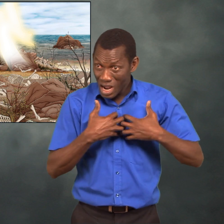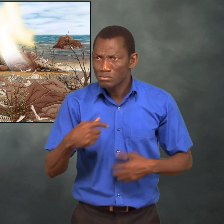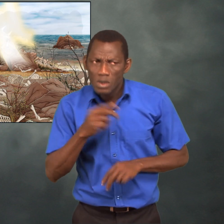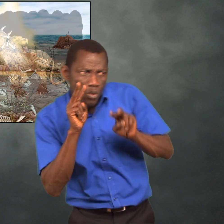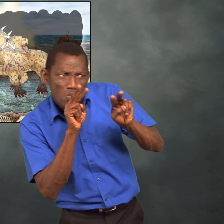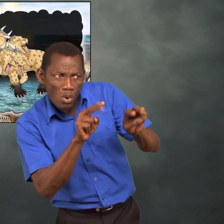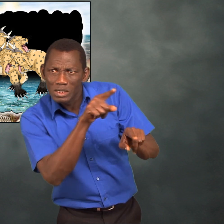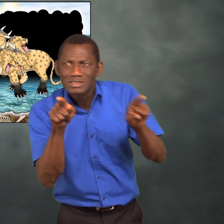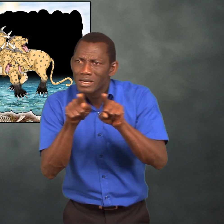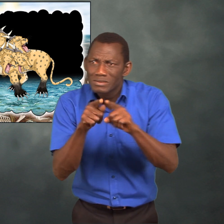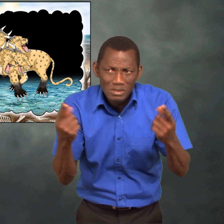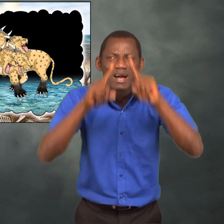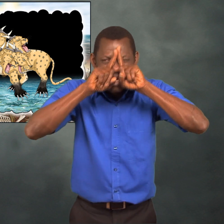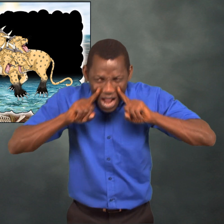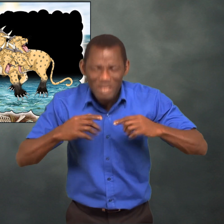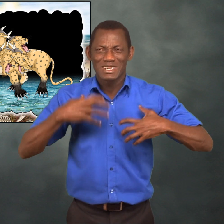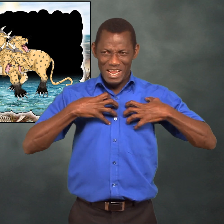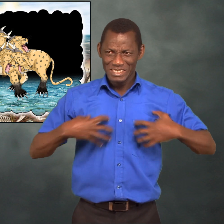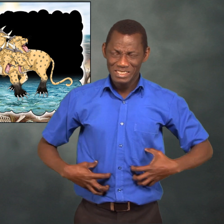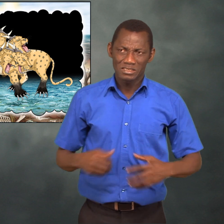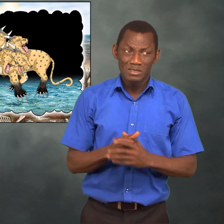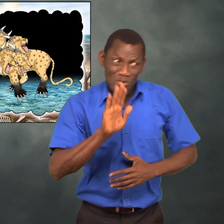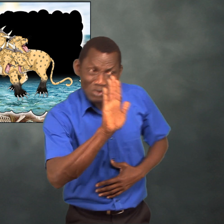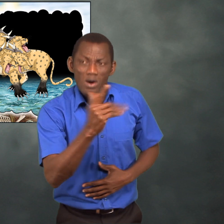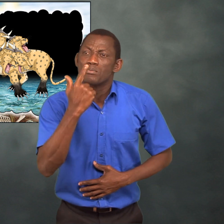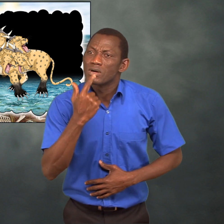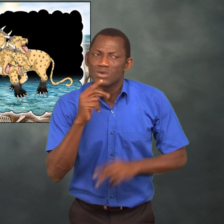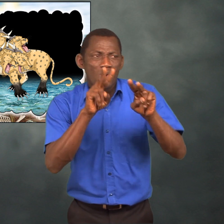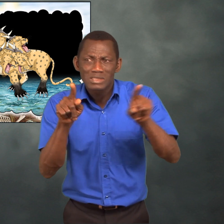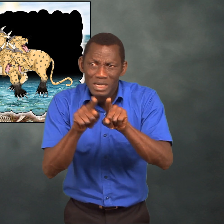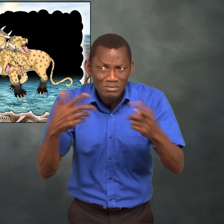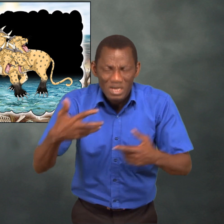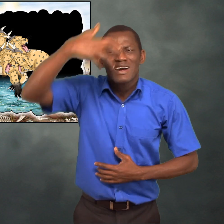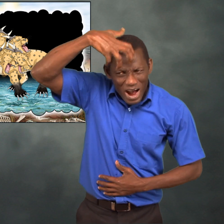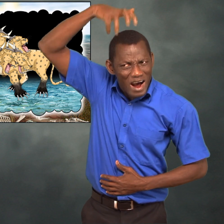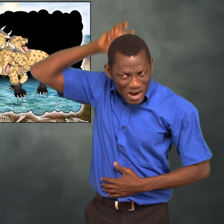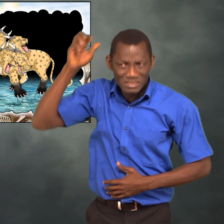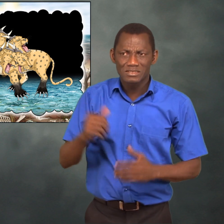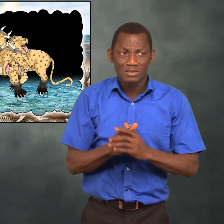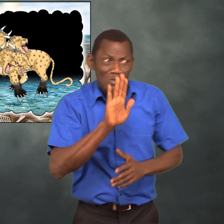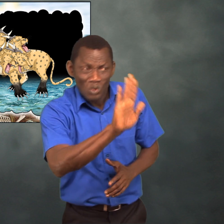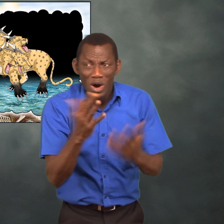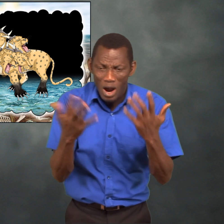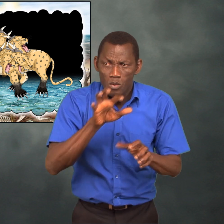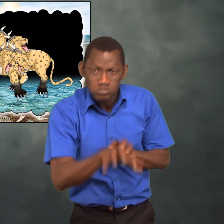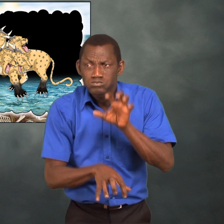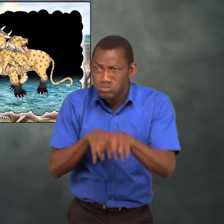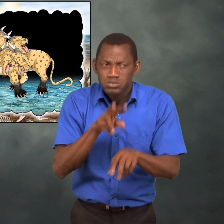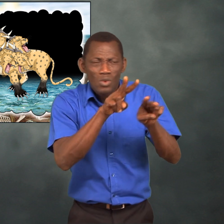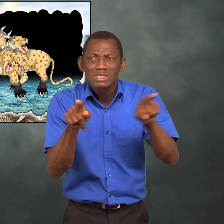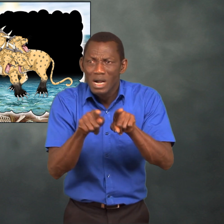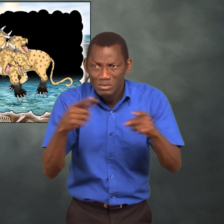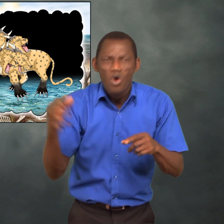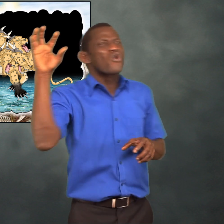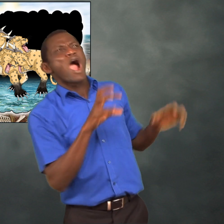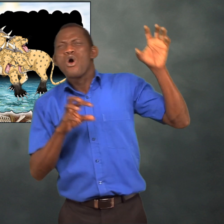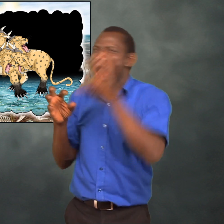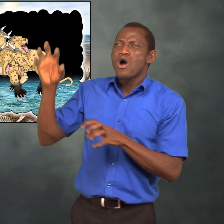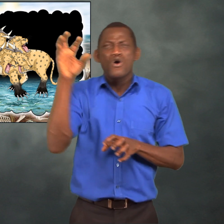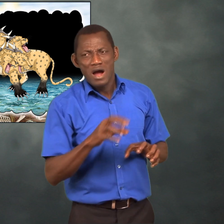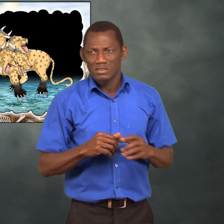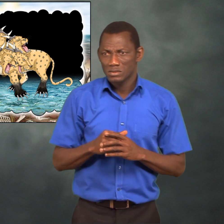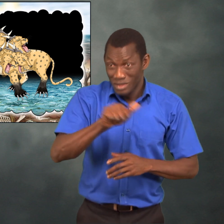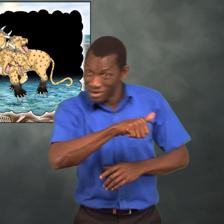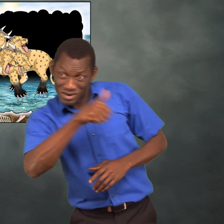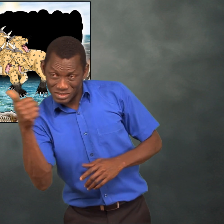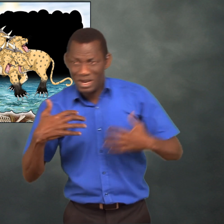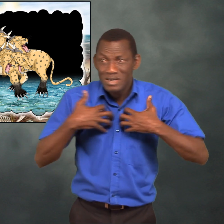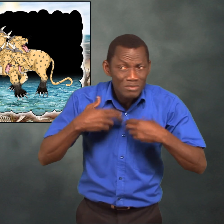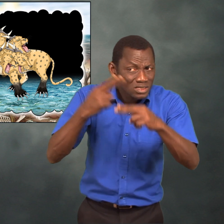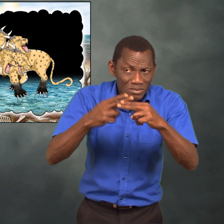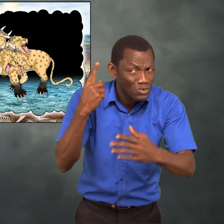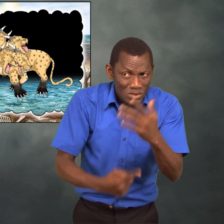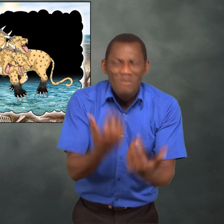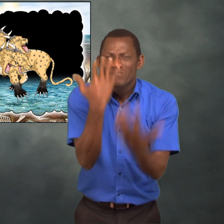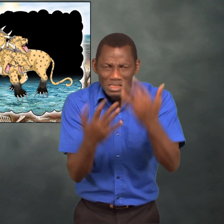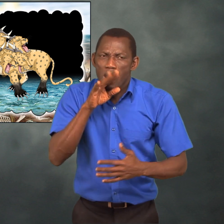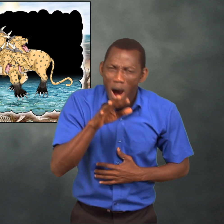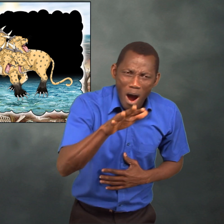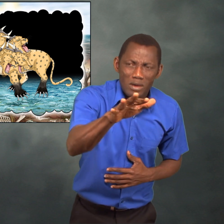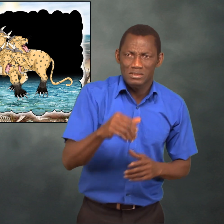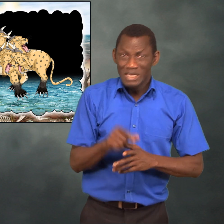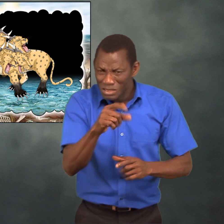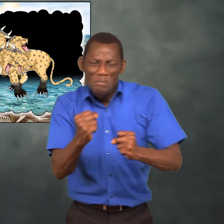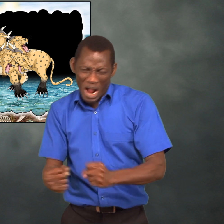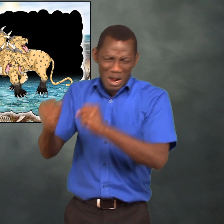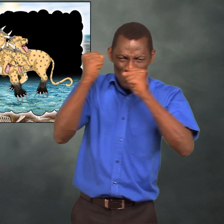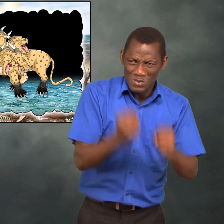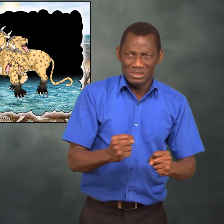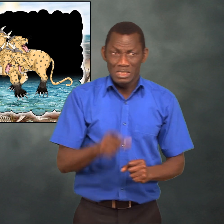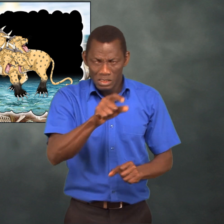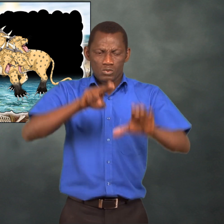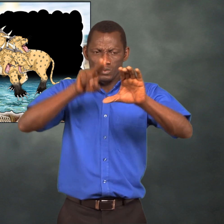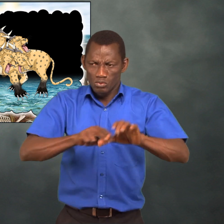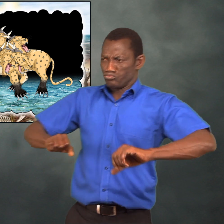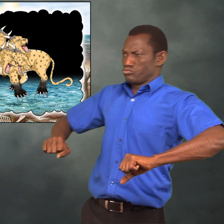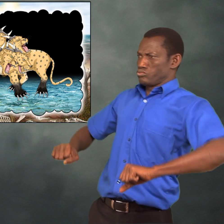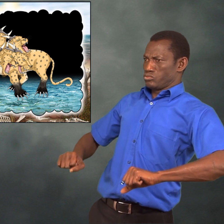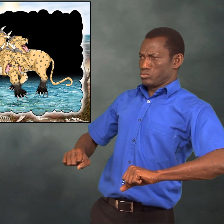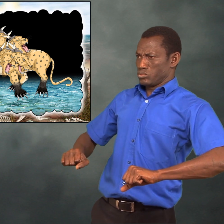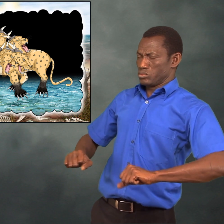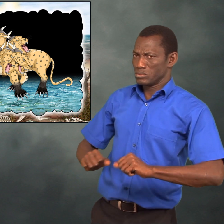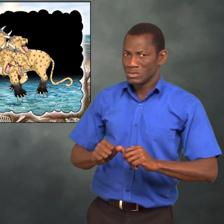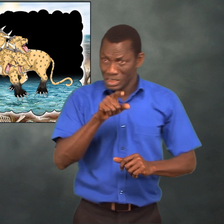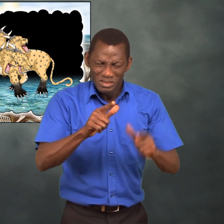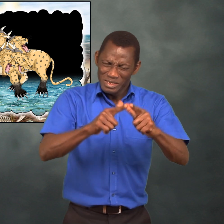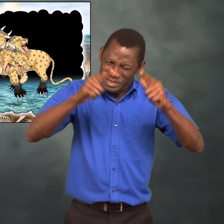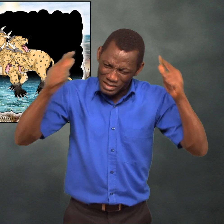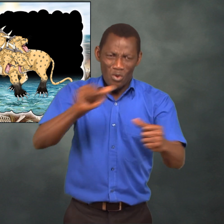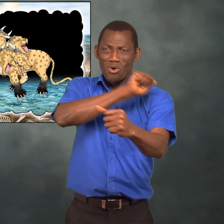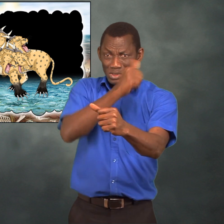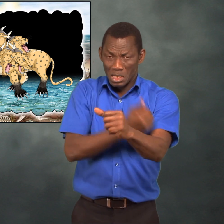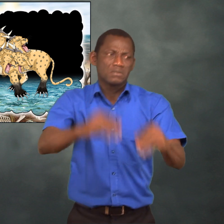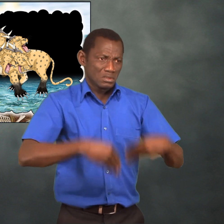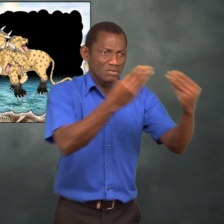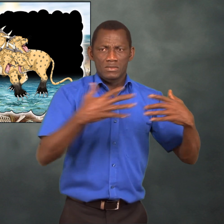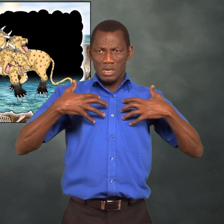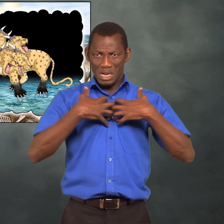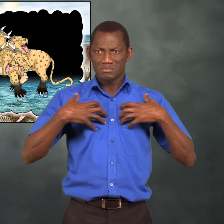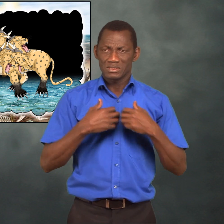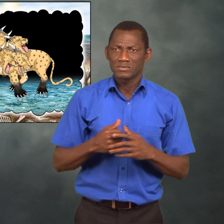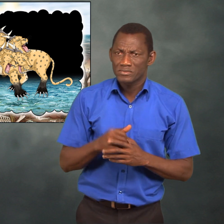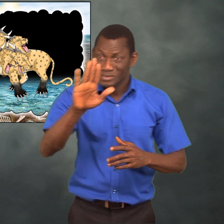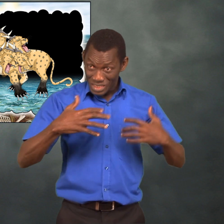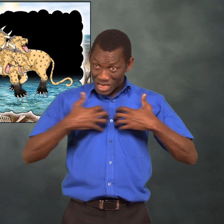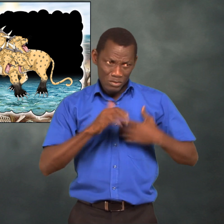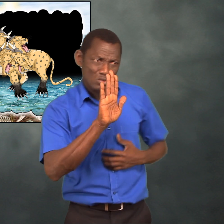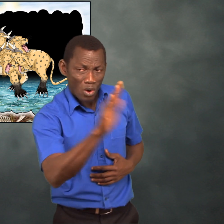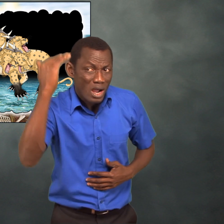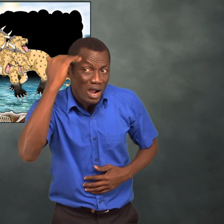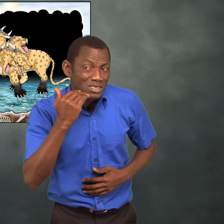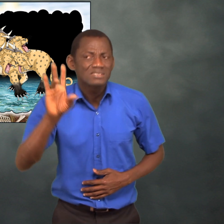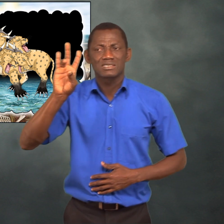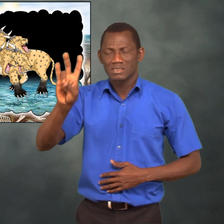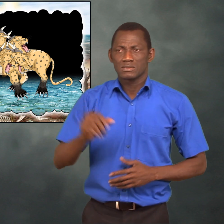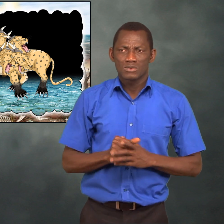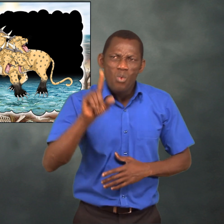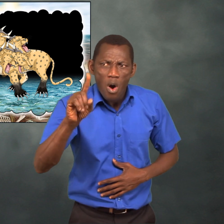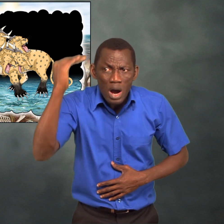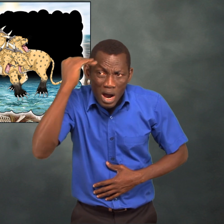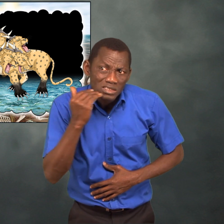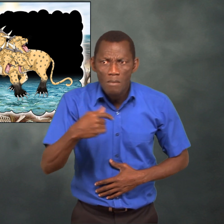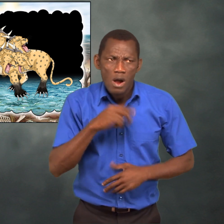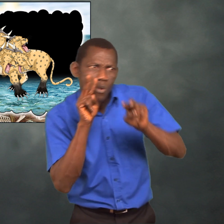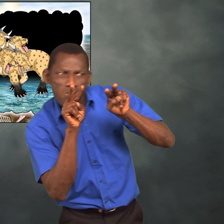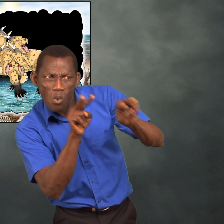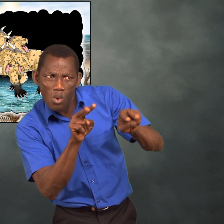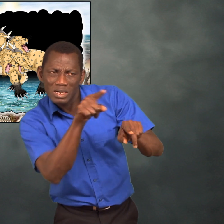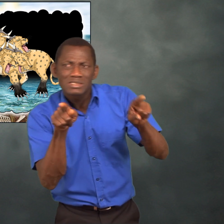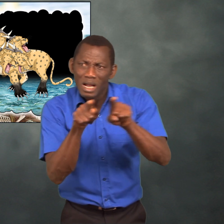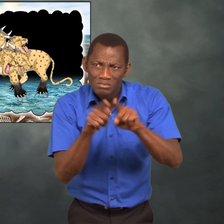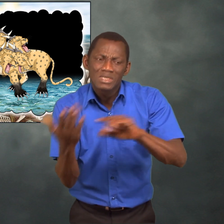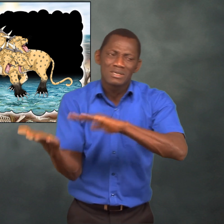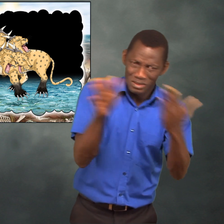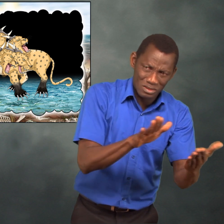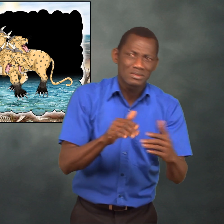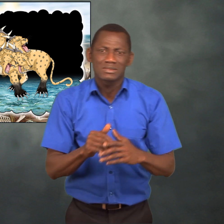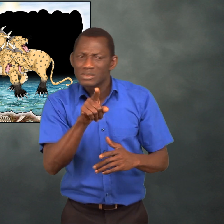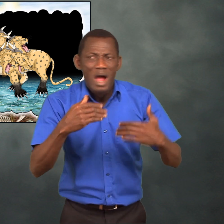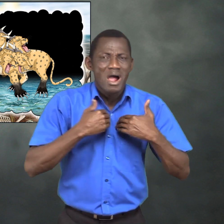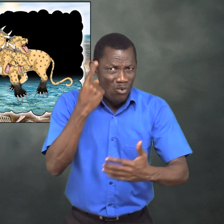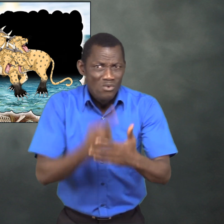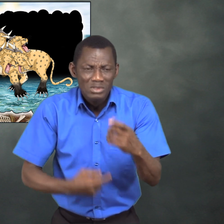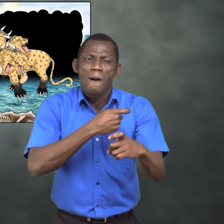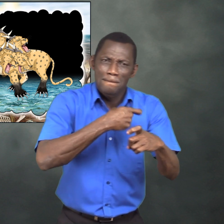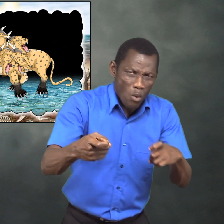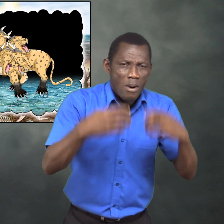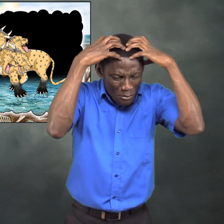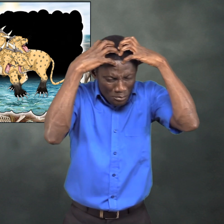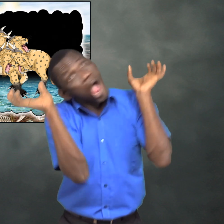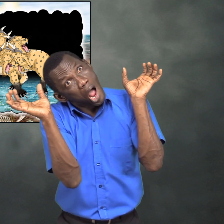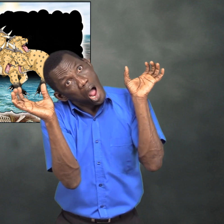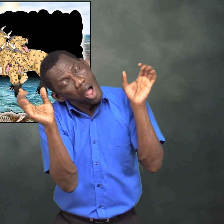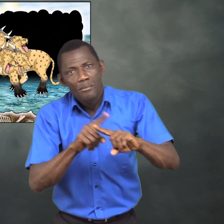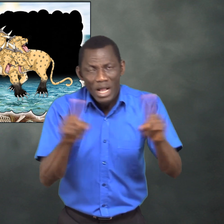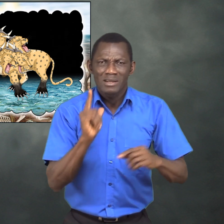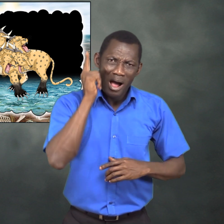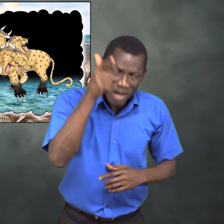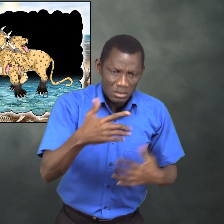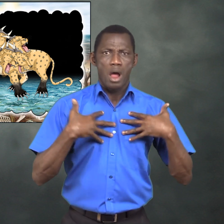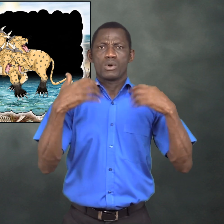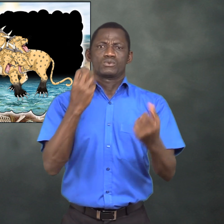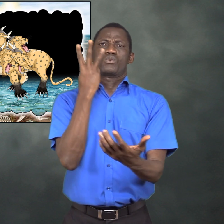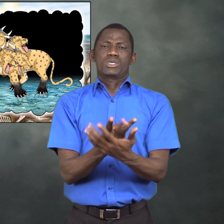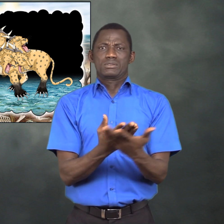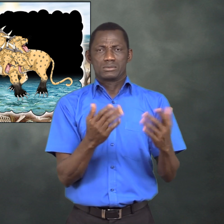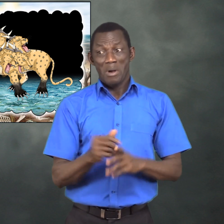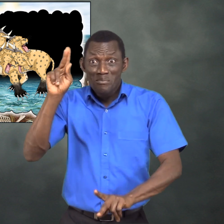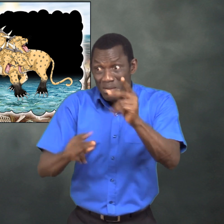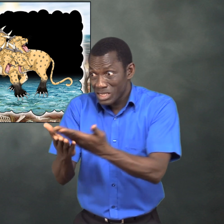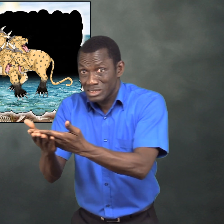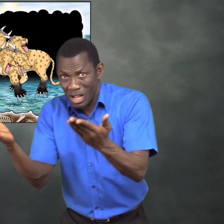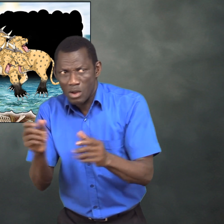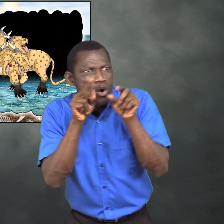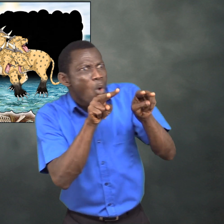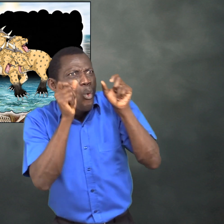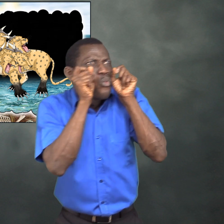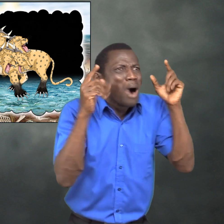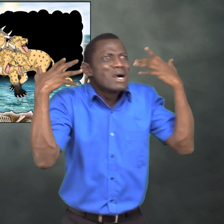The beast I saw was like a leopard, with the feet of a bear and the mouth of a lion. And the dragon gave the beast his power and his throne and great authority. One of the heads of the beast appeared to be mortally wounded. But the mortal wound was healed, and the whole world marveled and followed the beast.